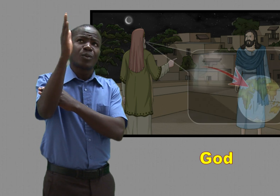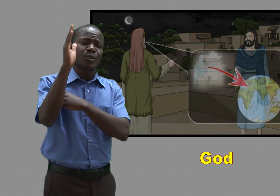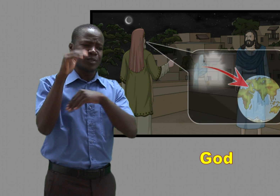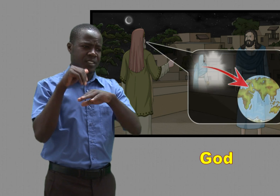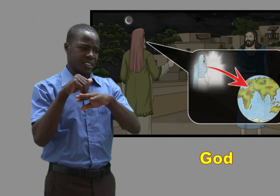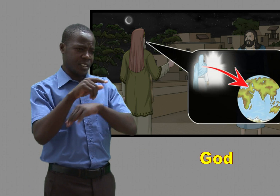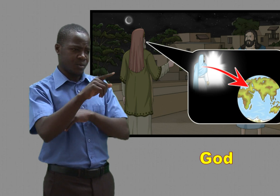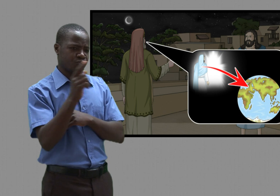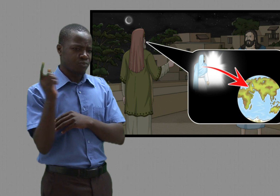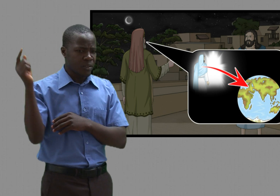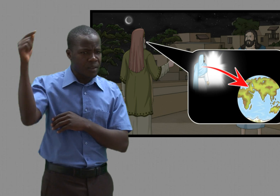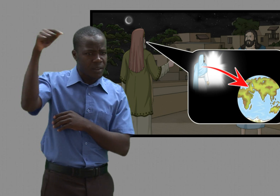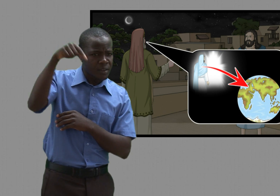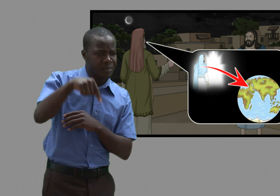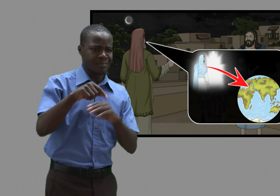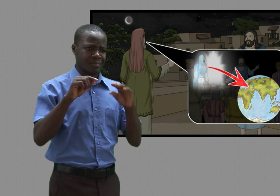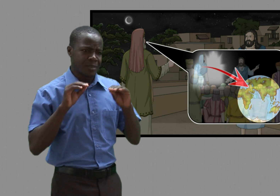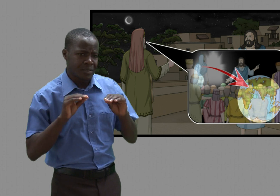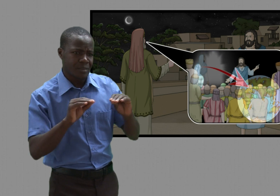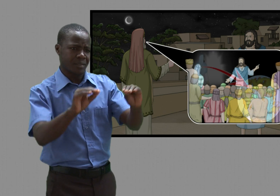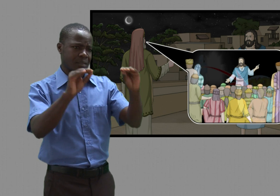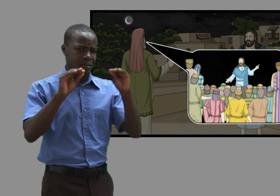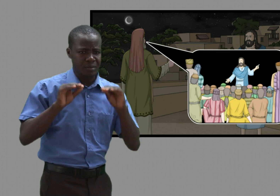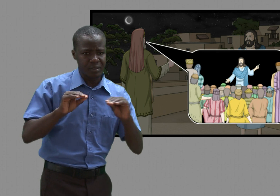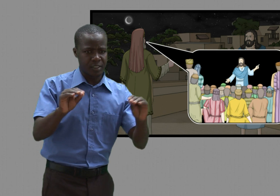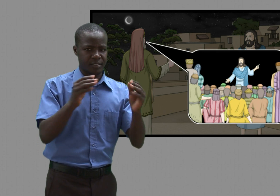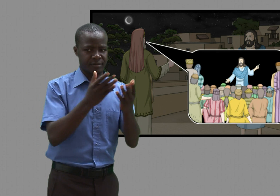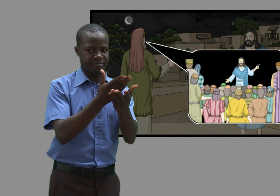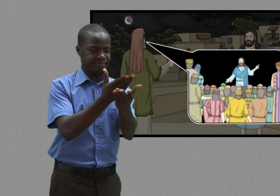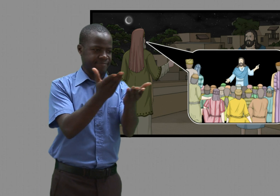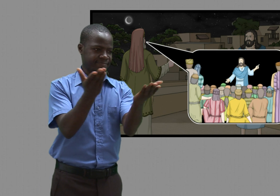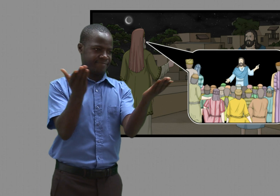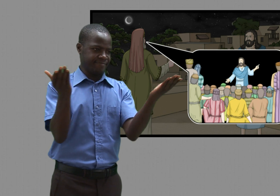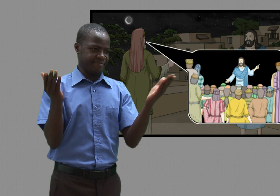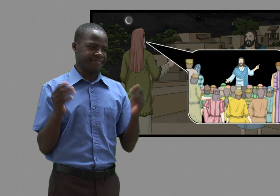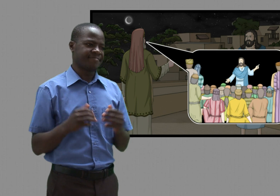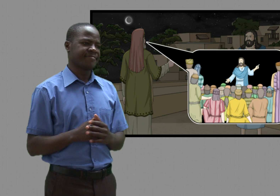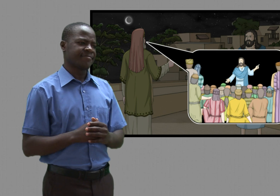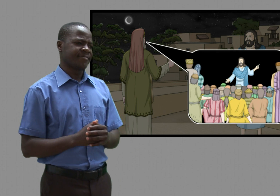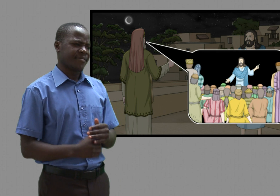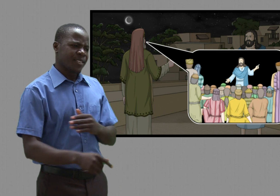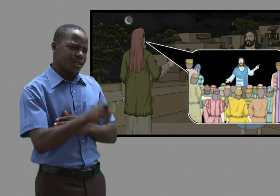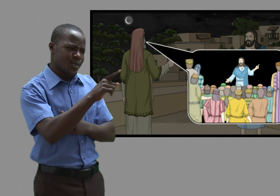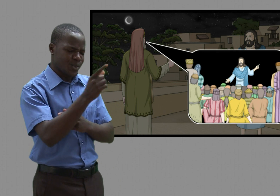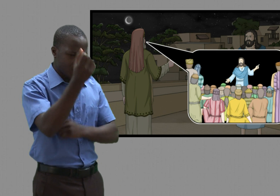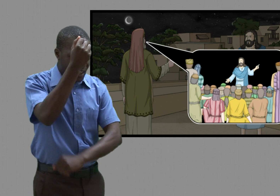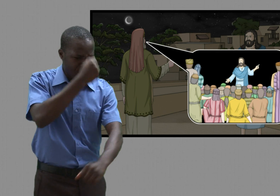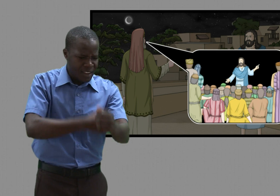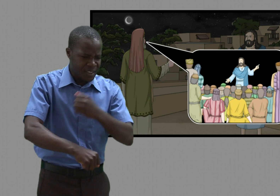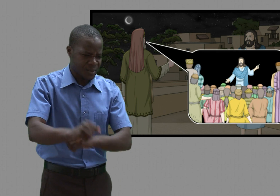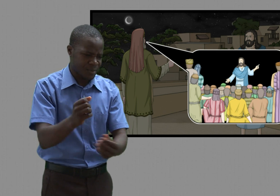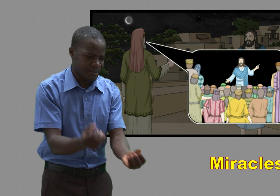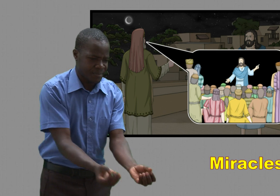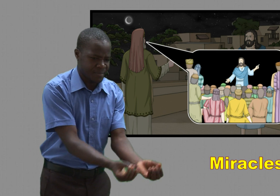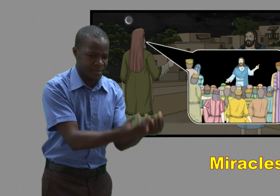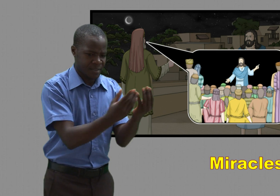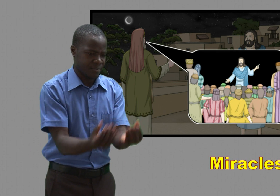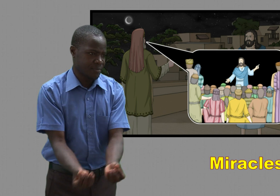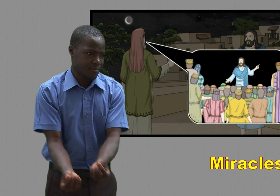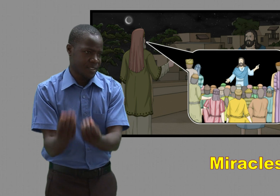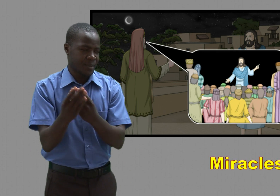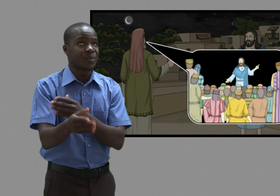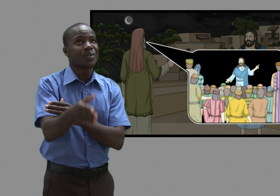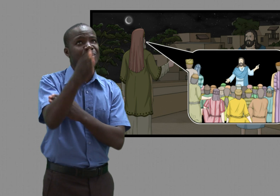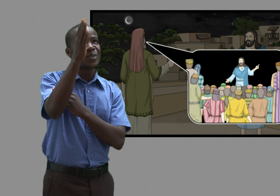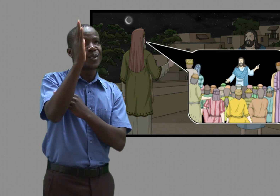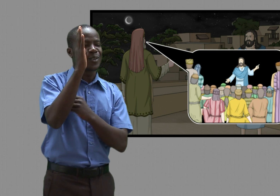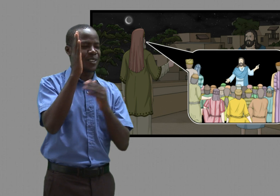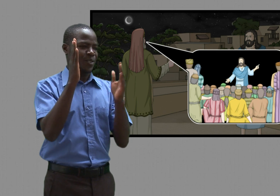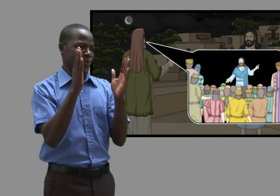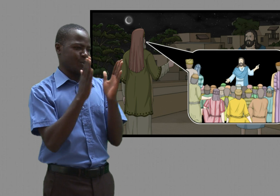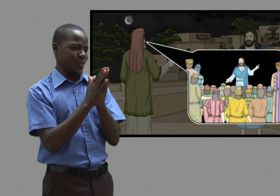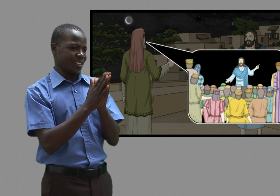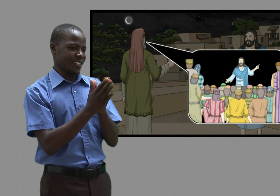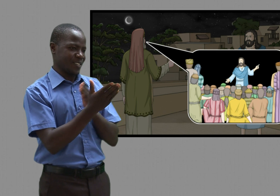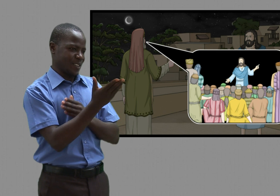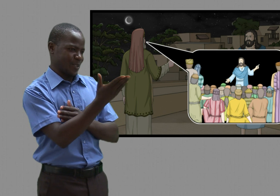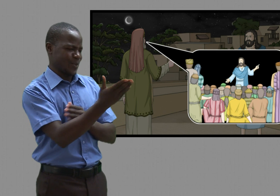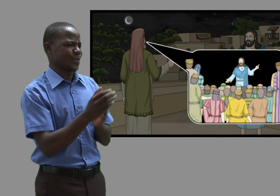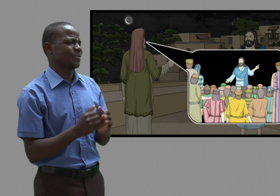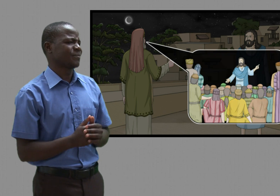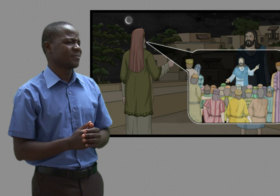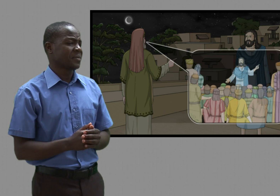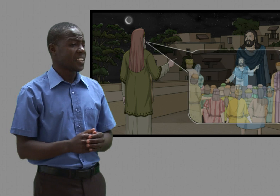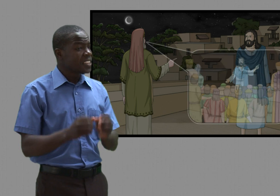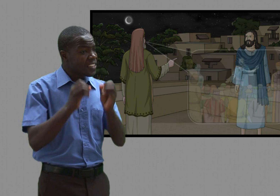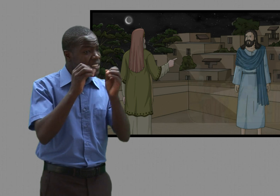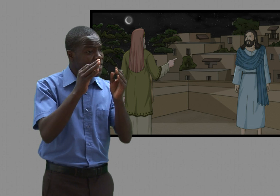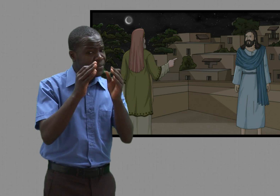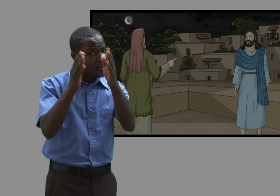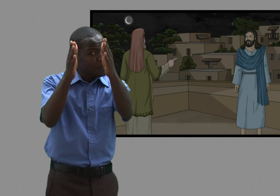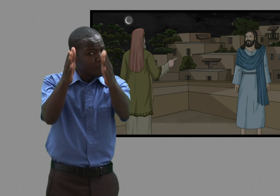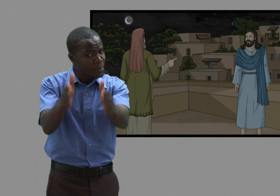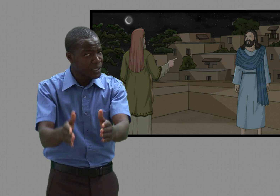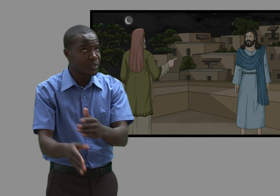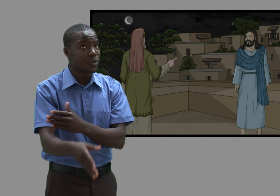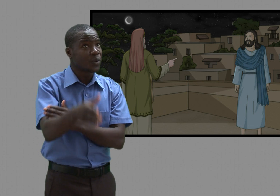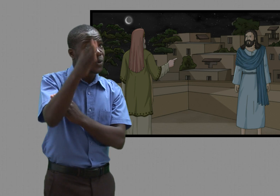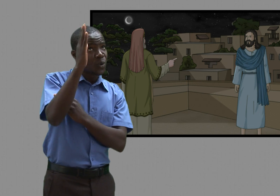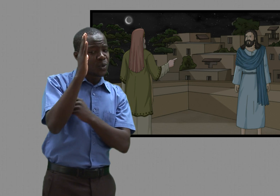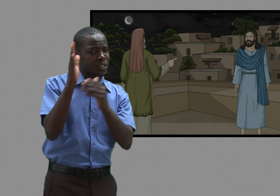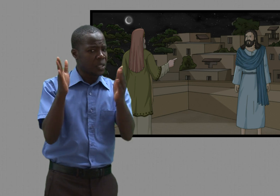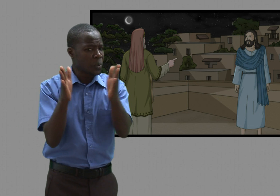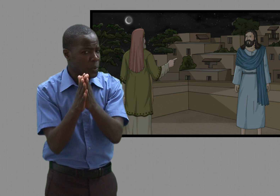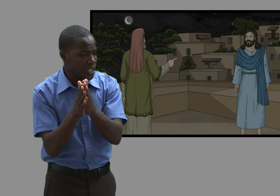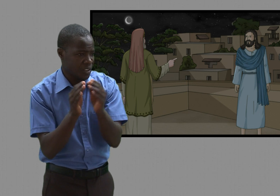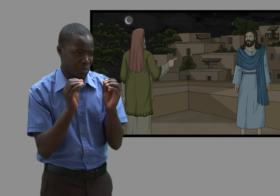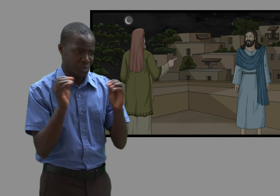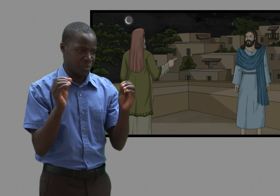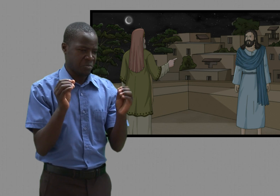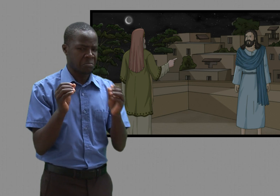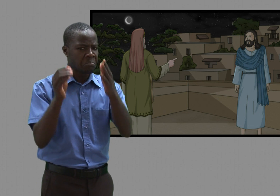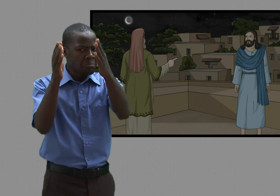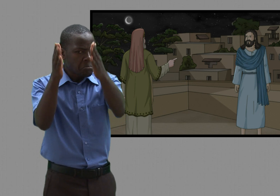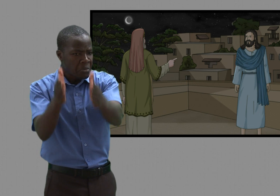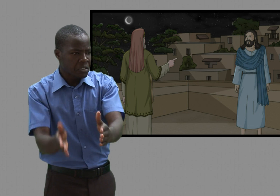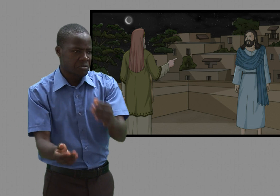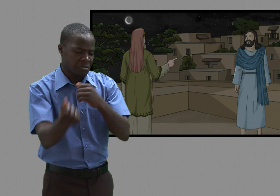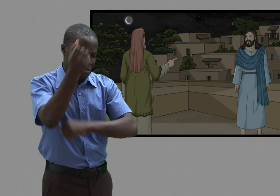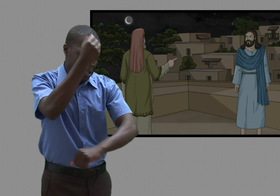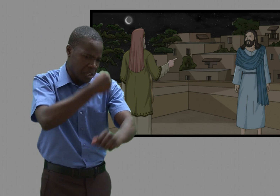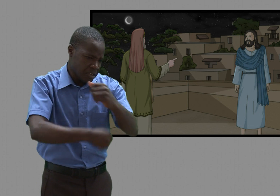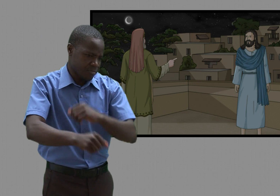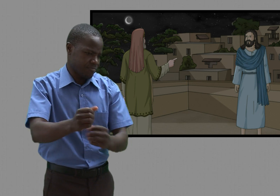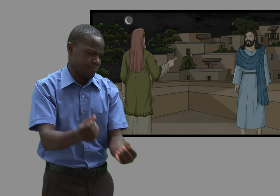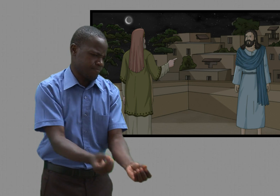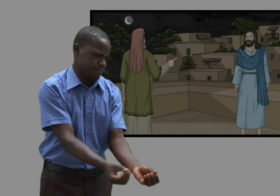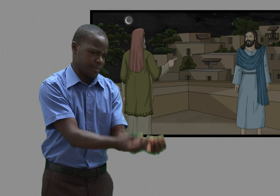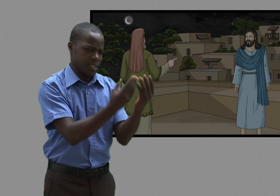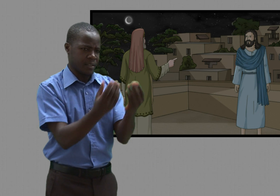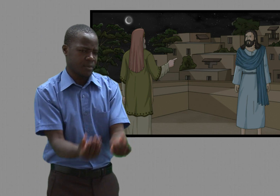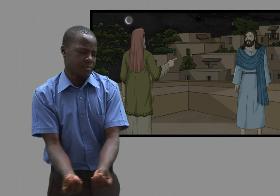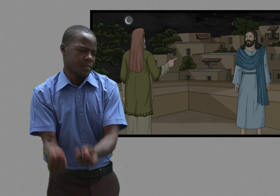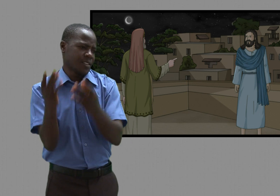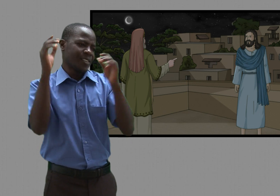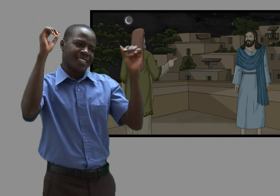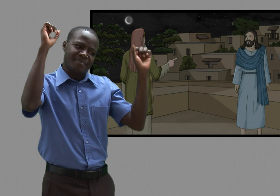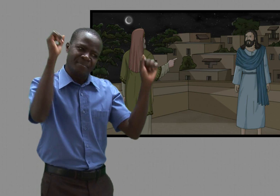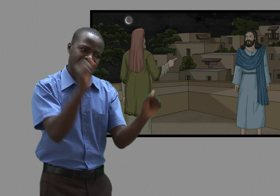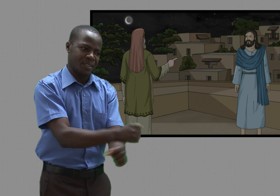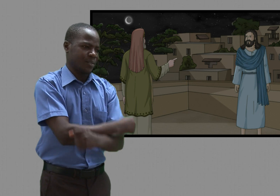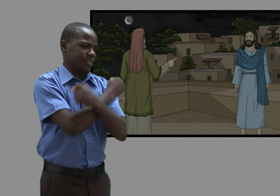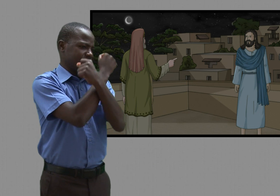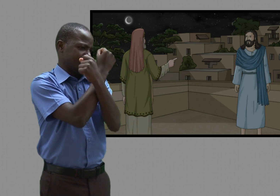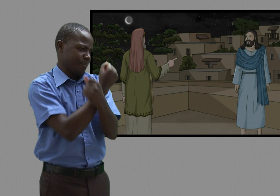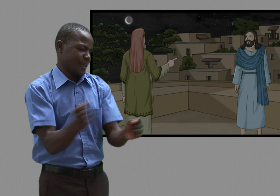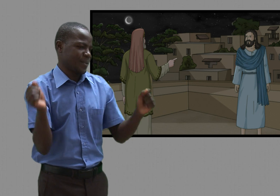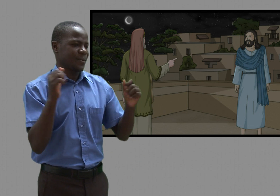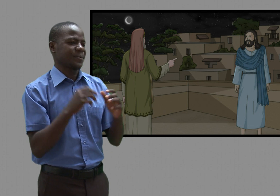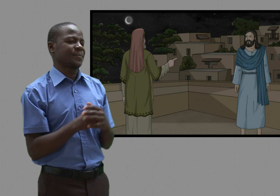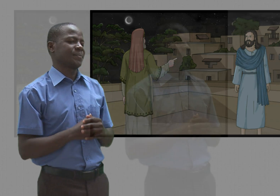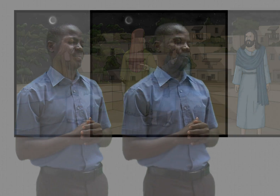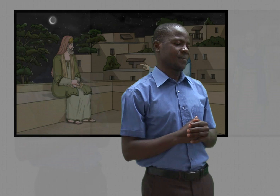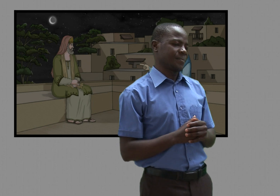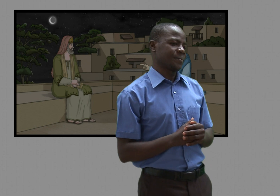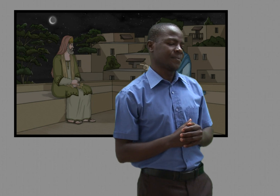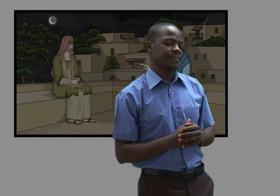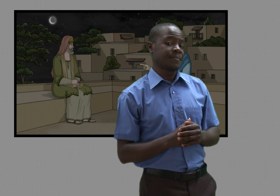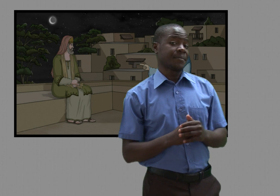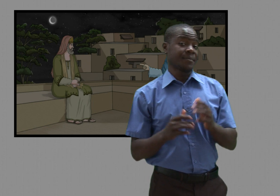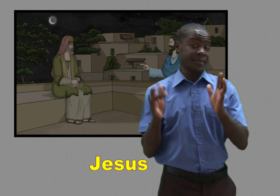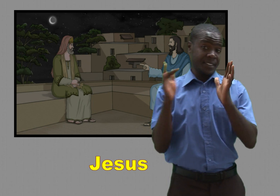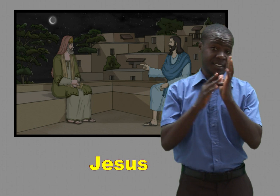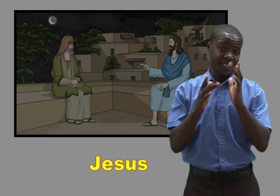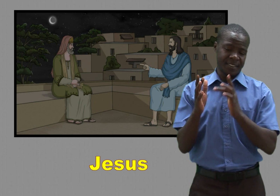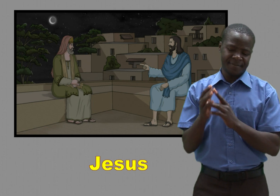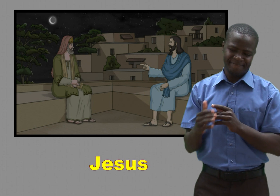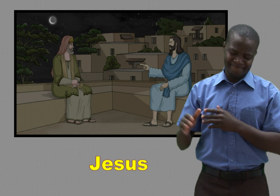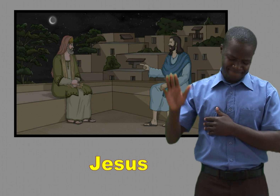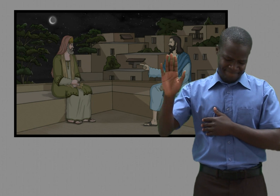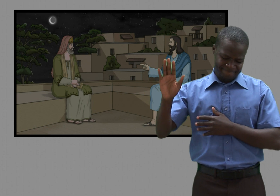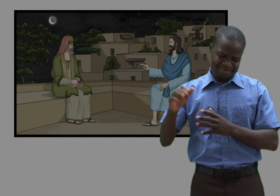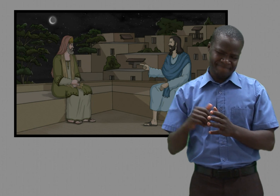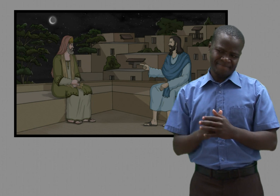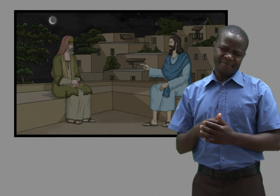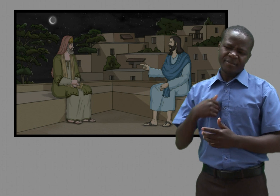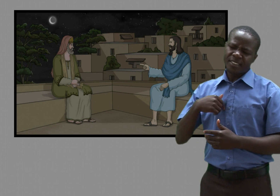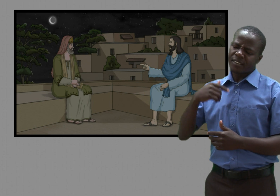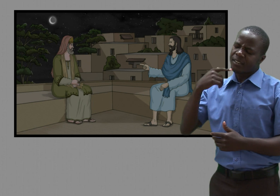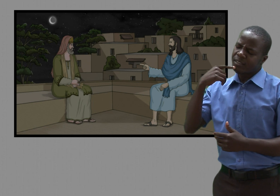For no one could perform the signs You are doing if God were not with him.”